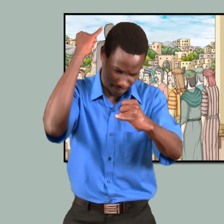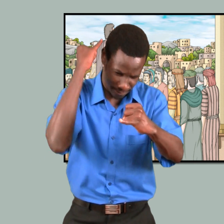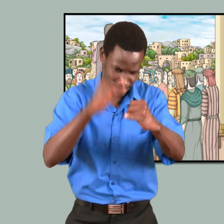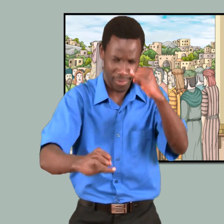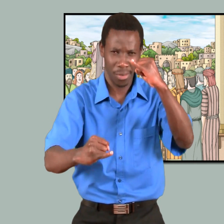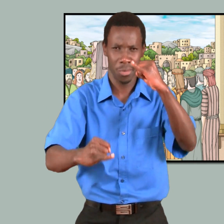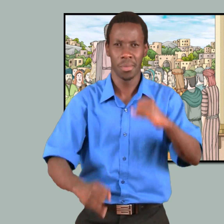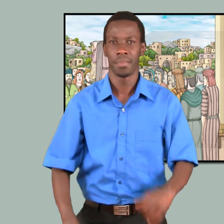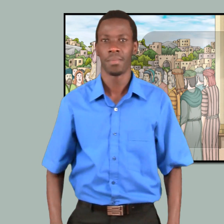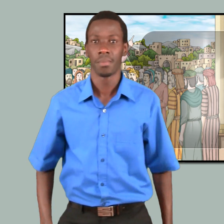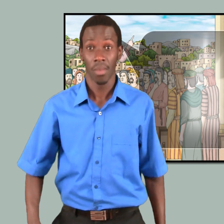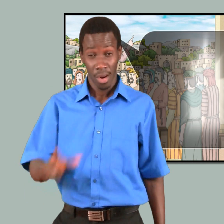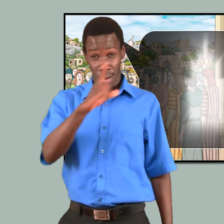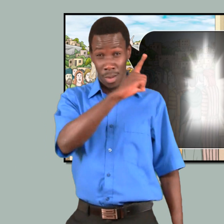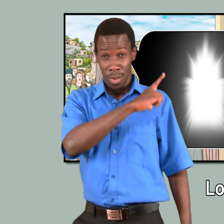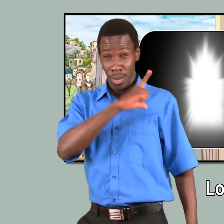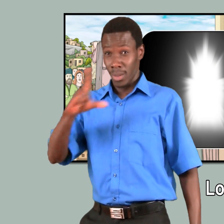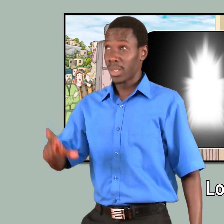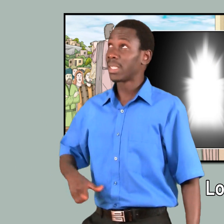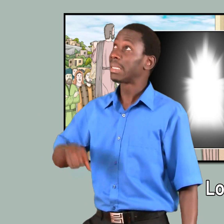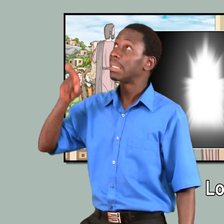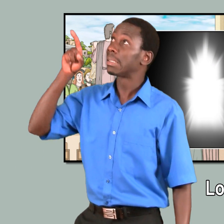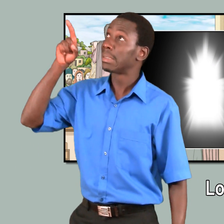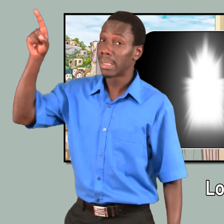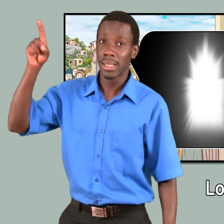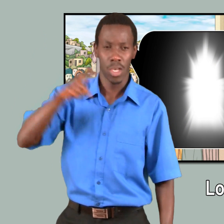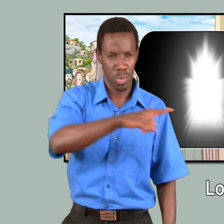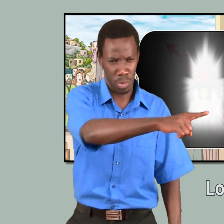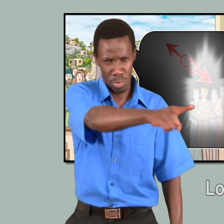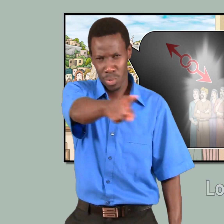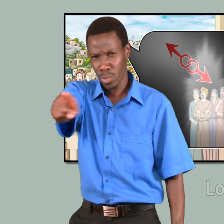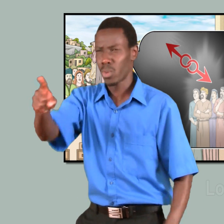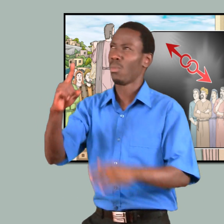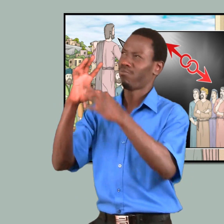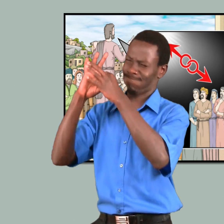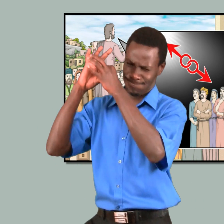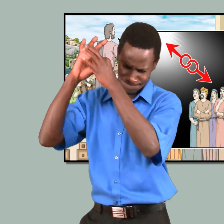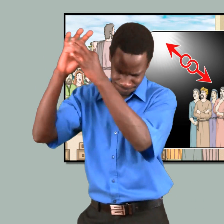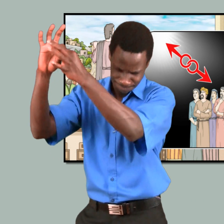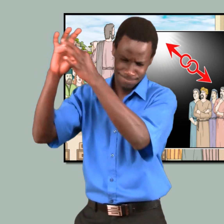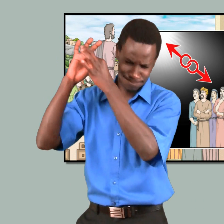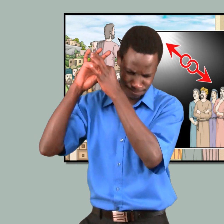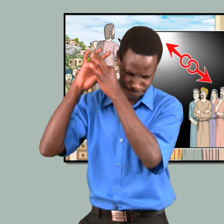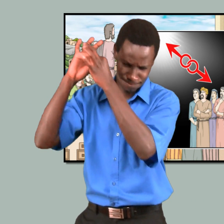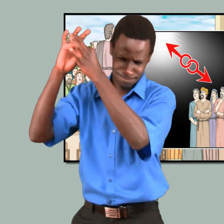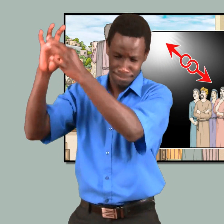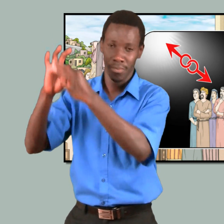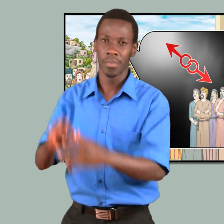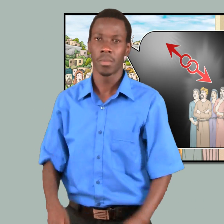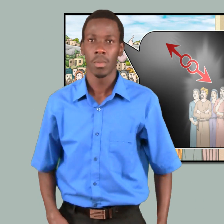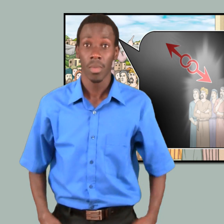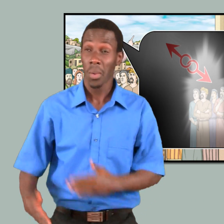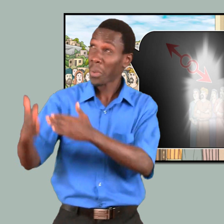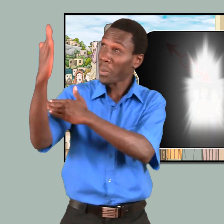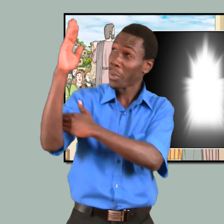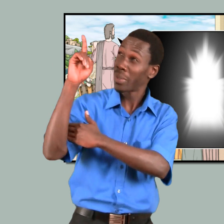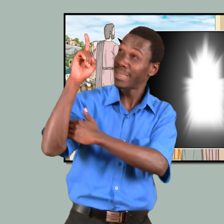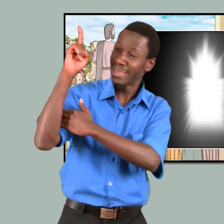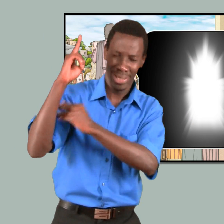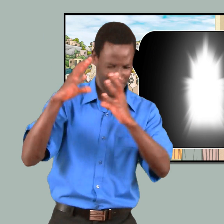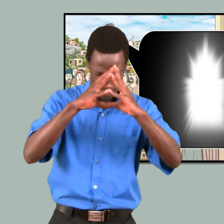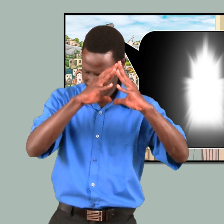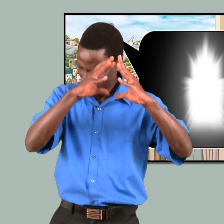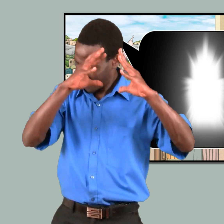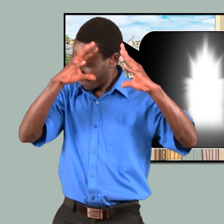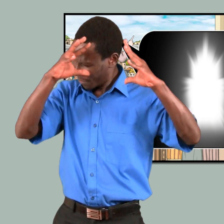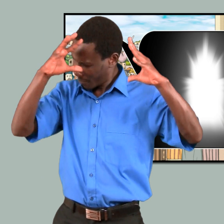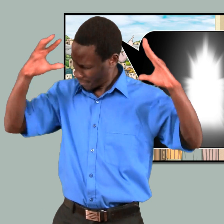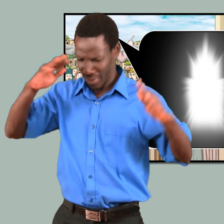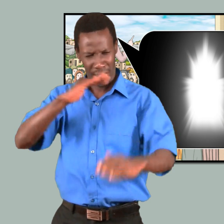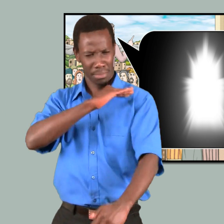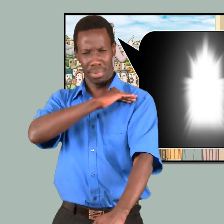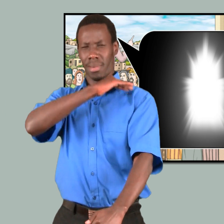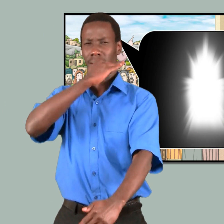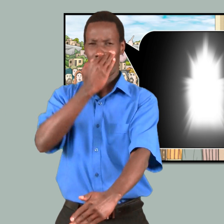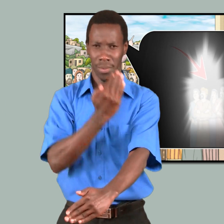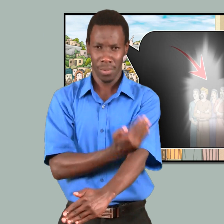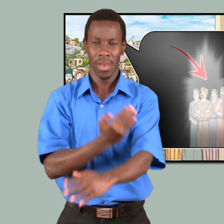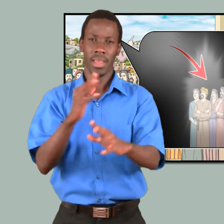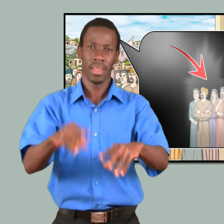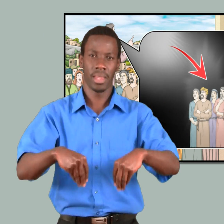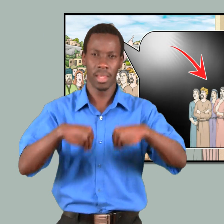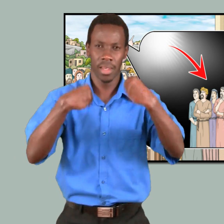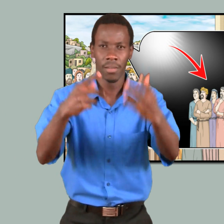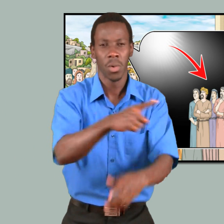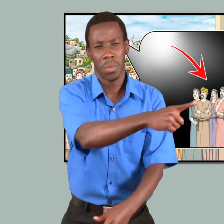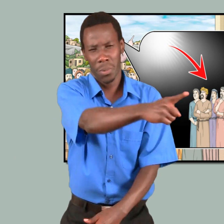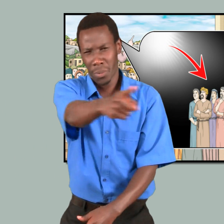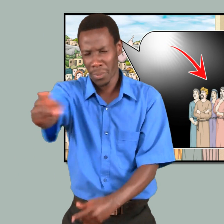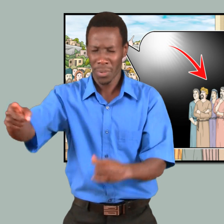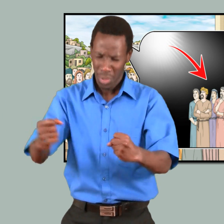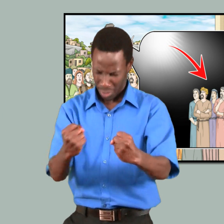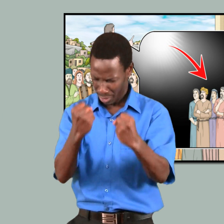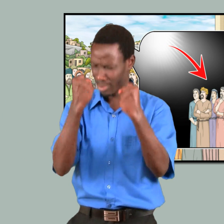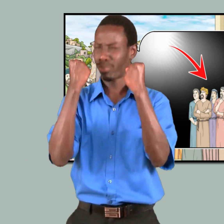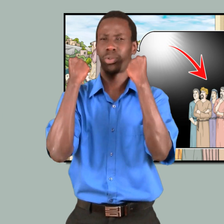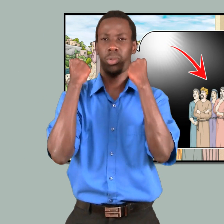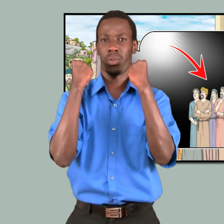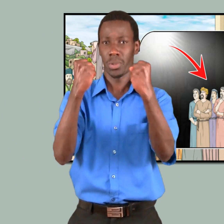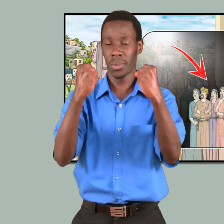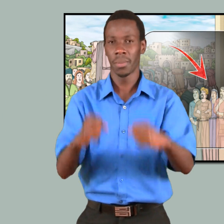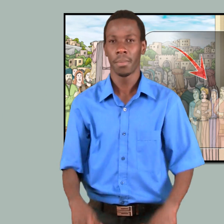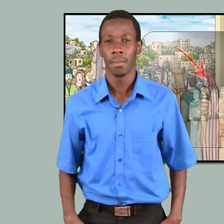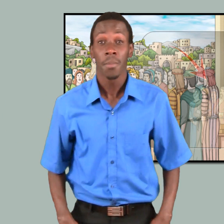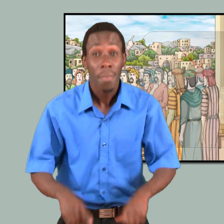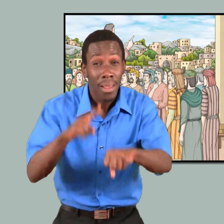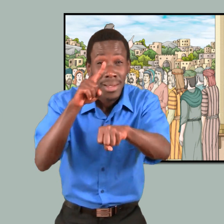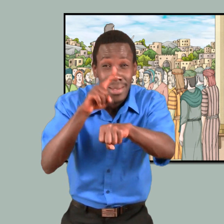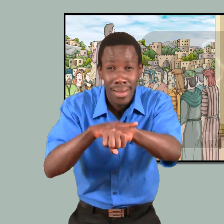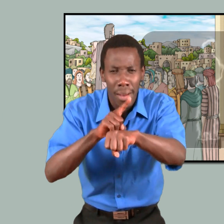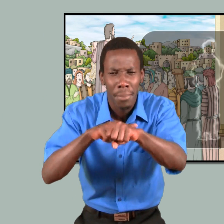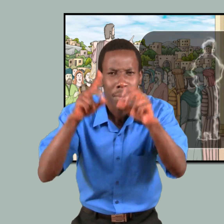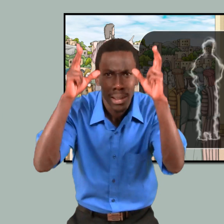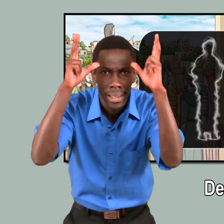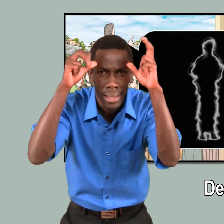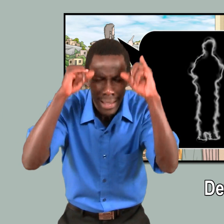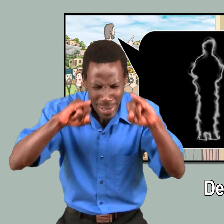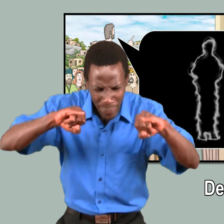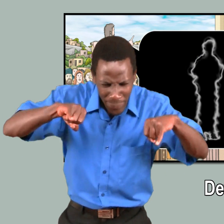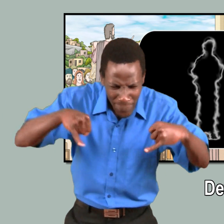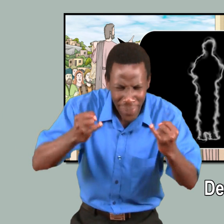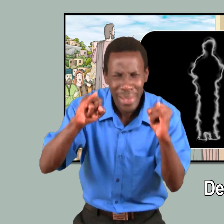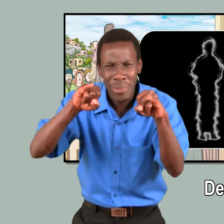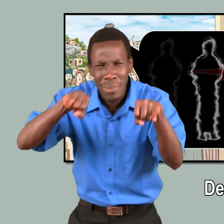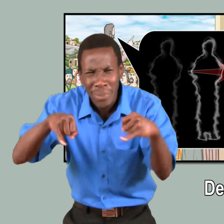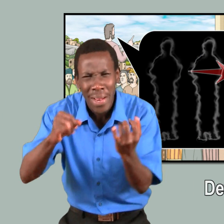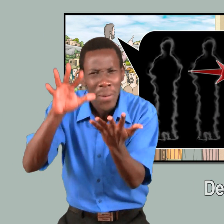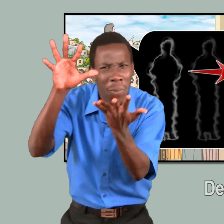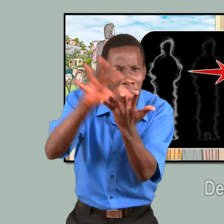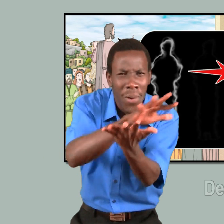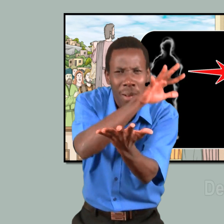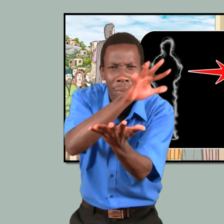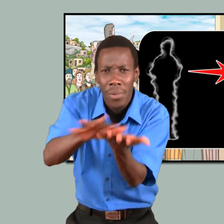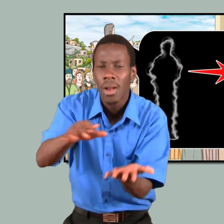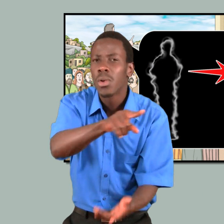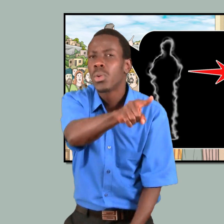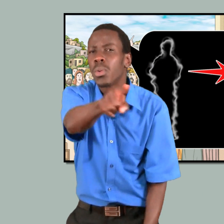Finally, be strong in the Lord and in His mighty power.